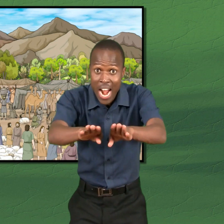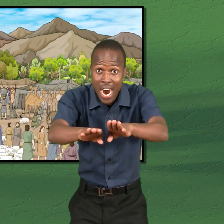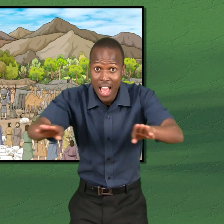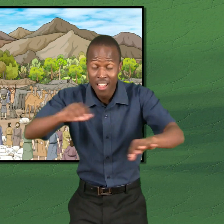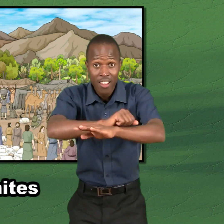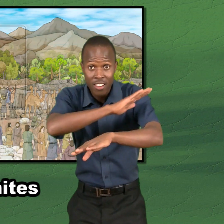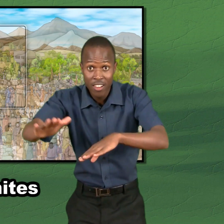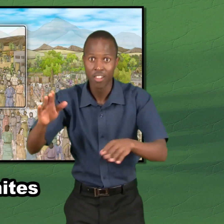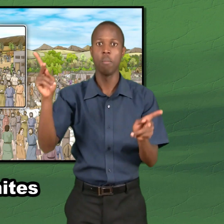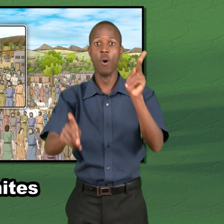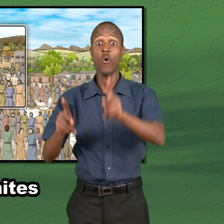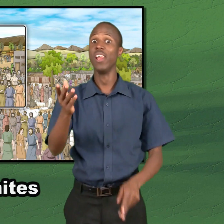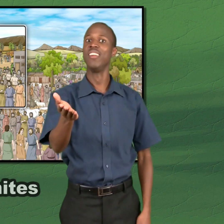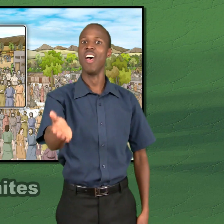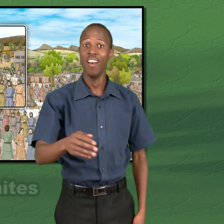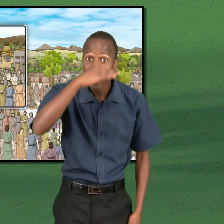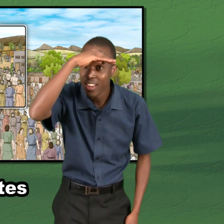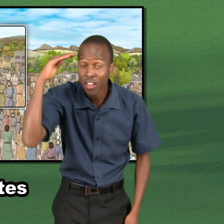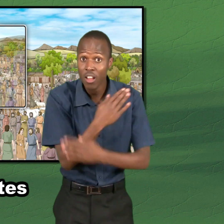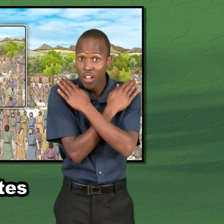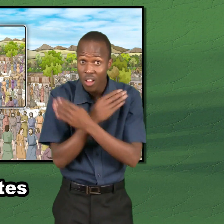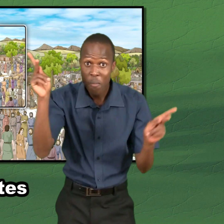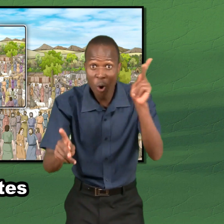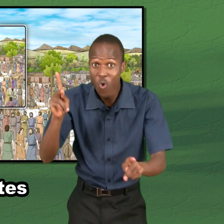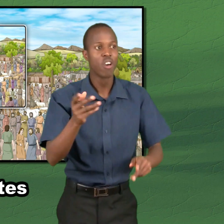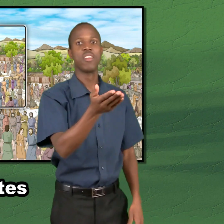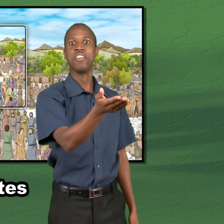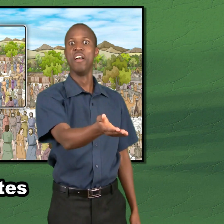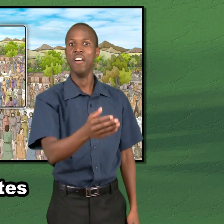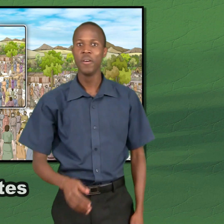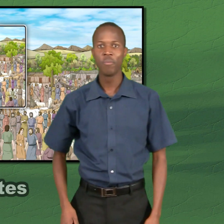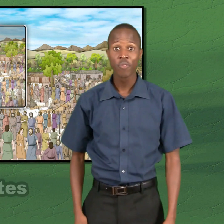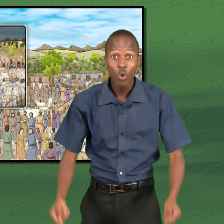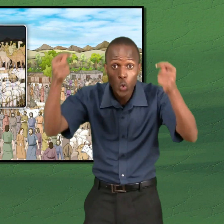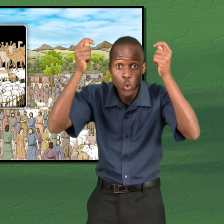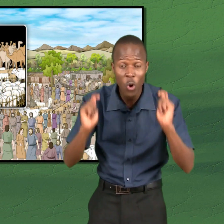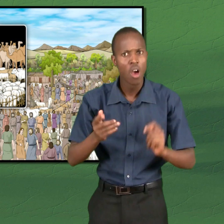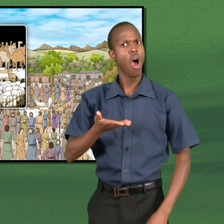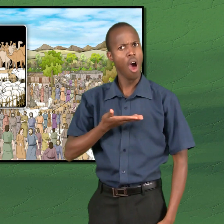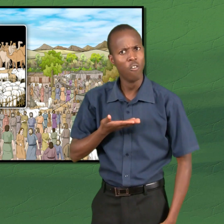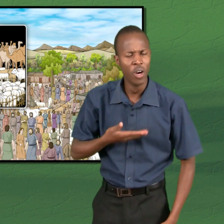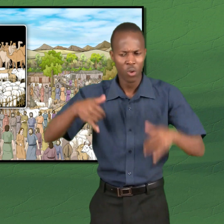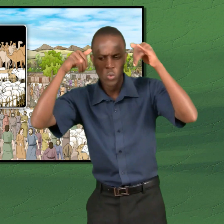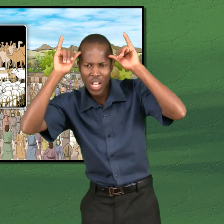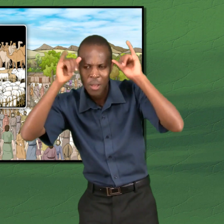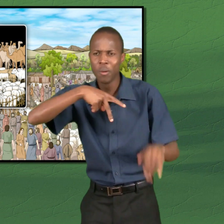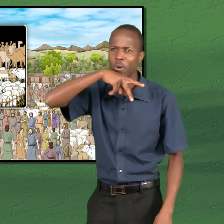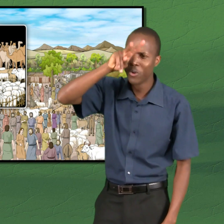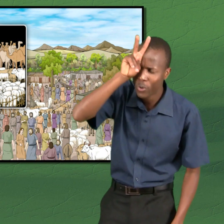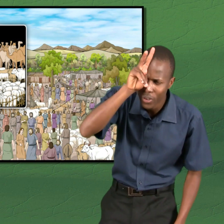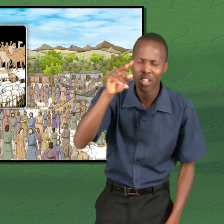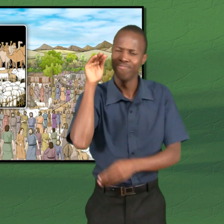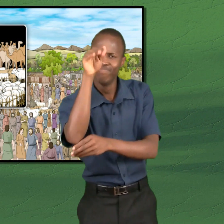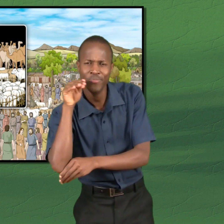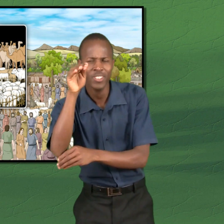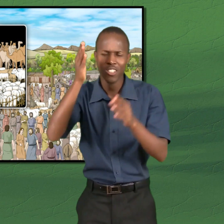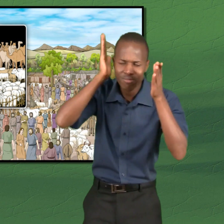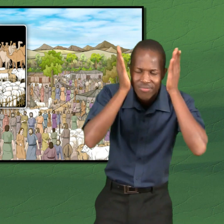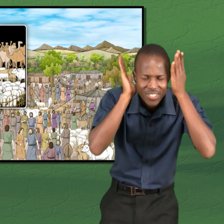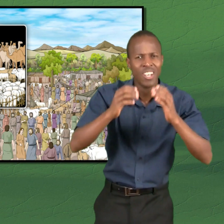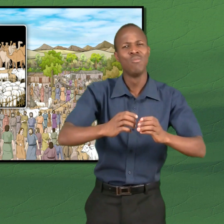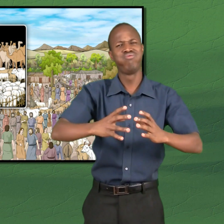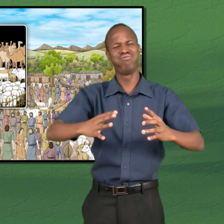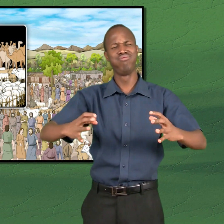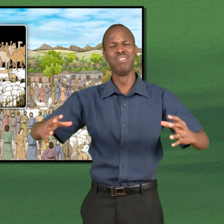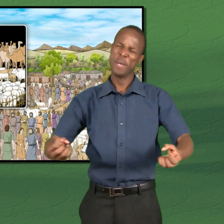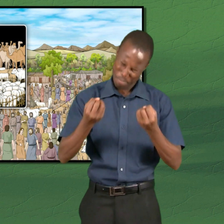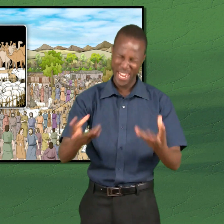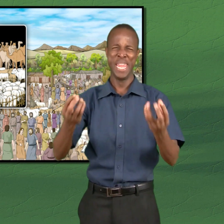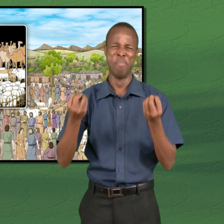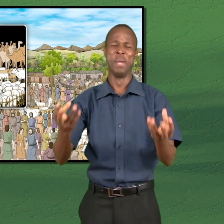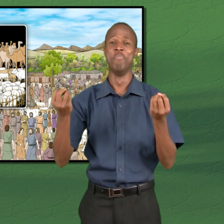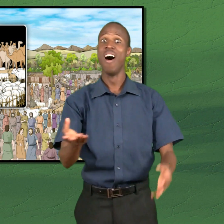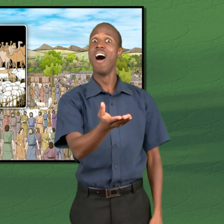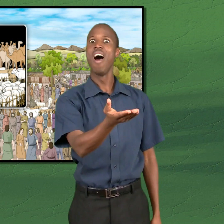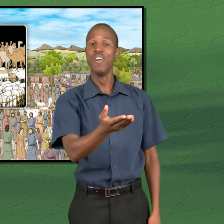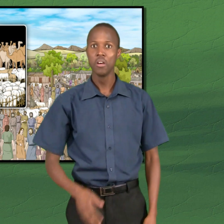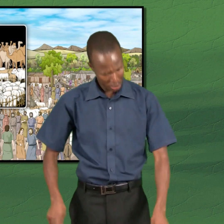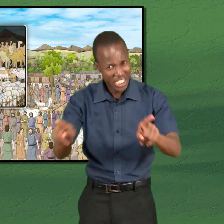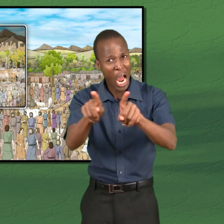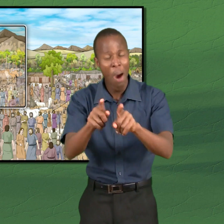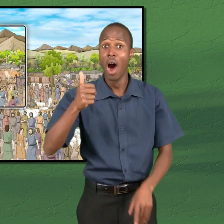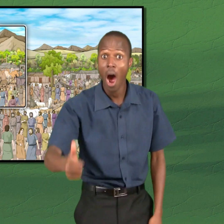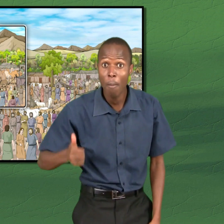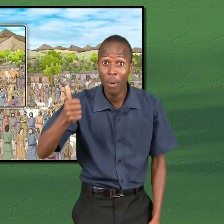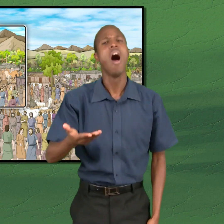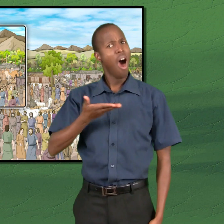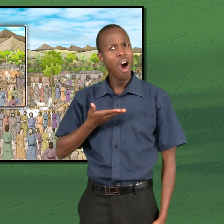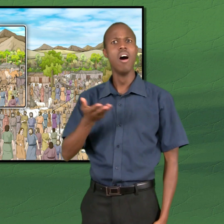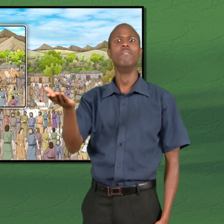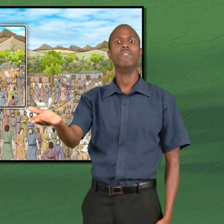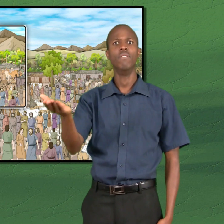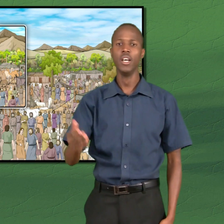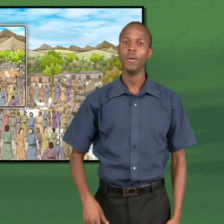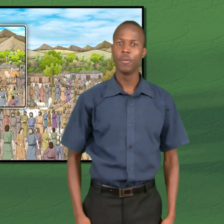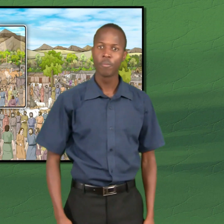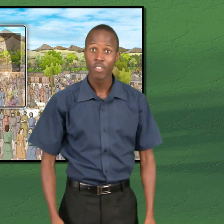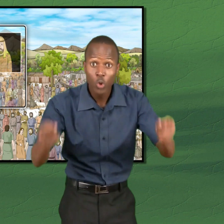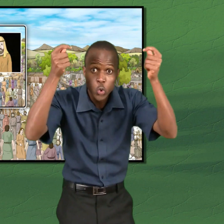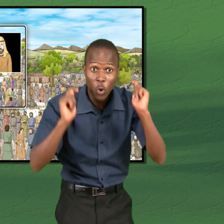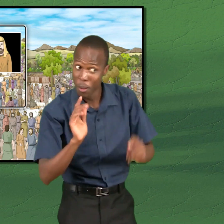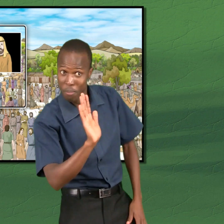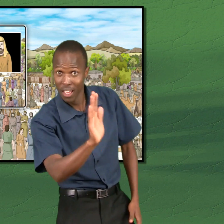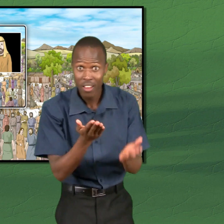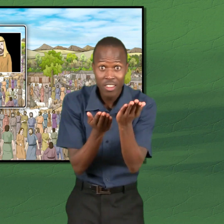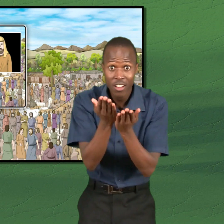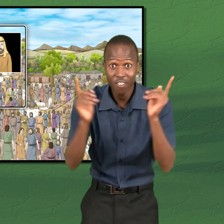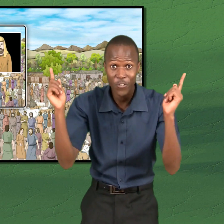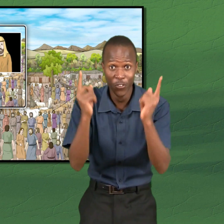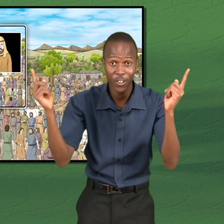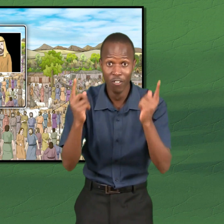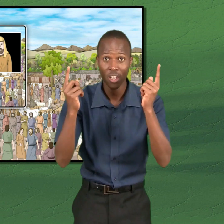At that time the Canaanites and the Perizzites were also living in the land.